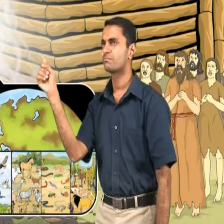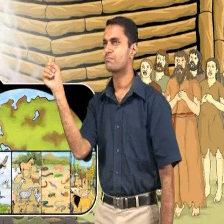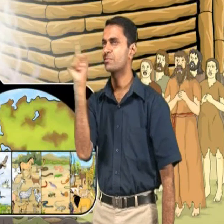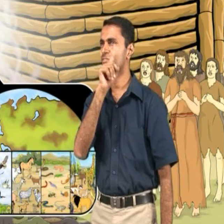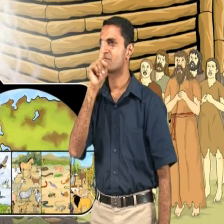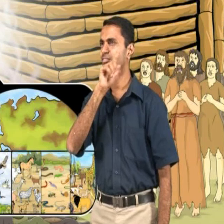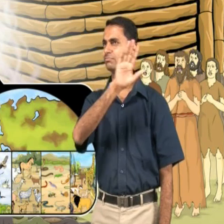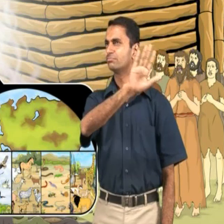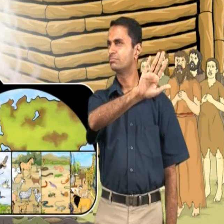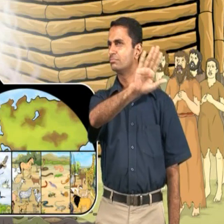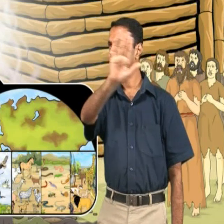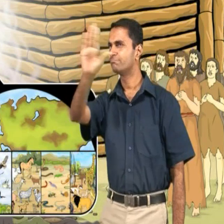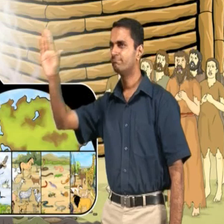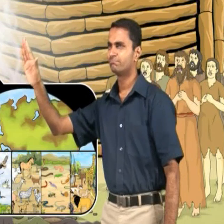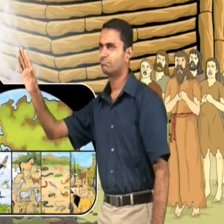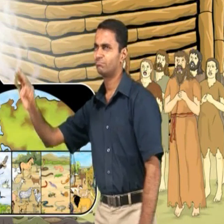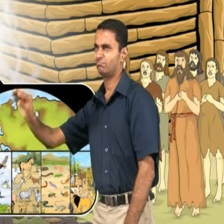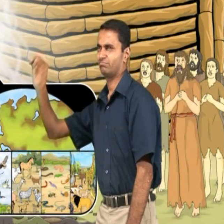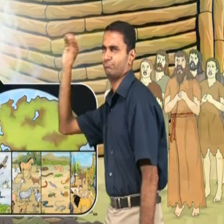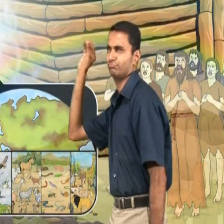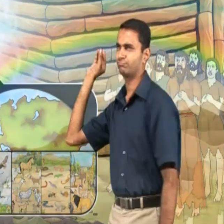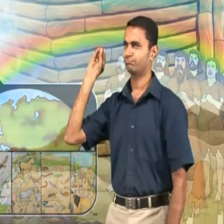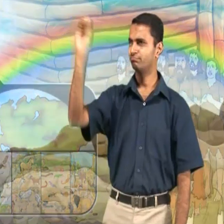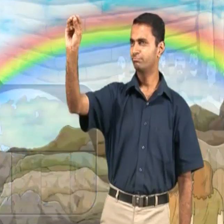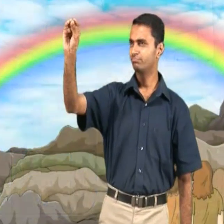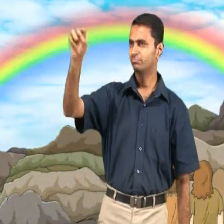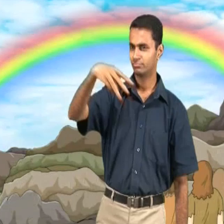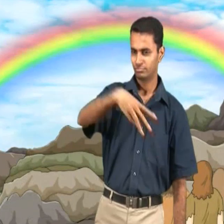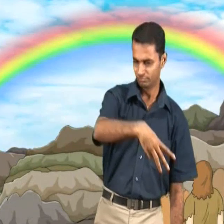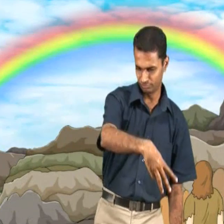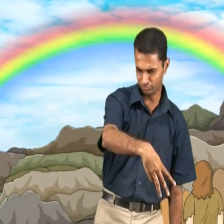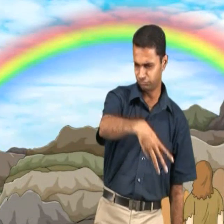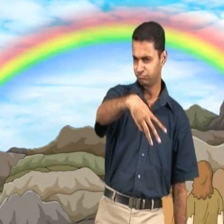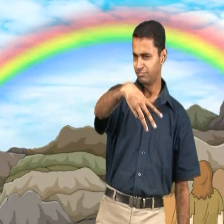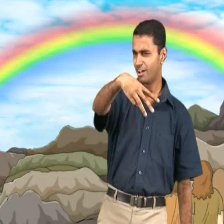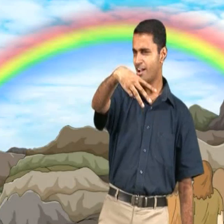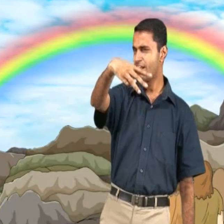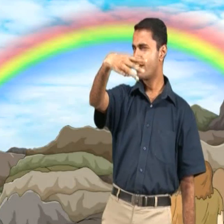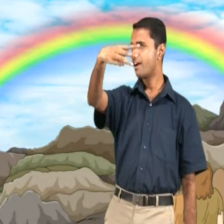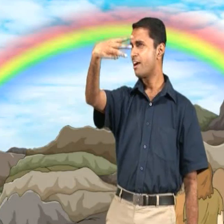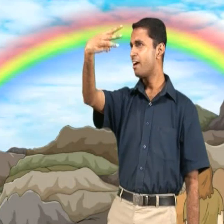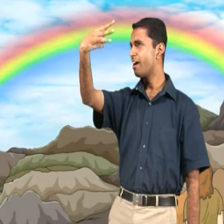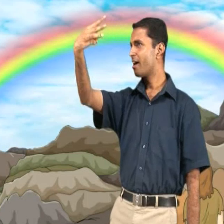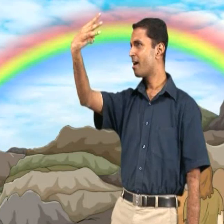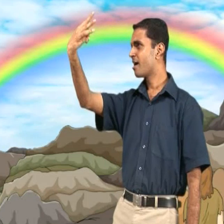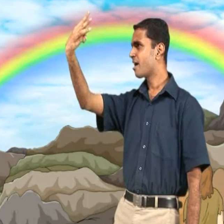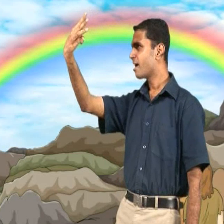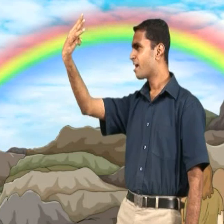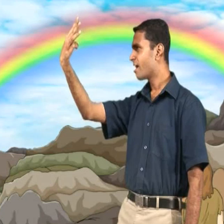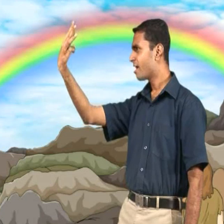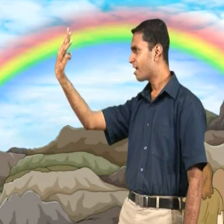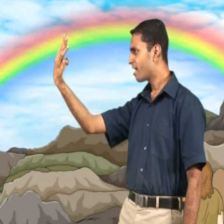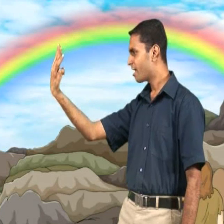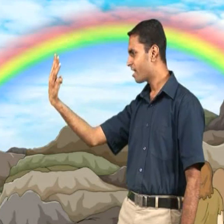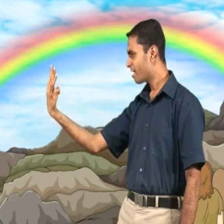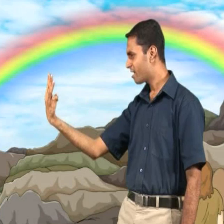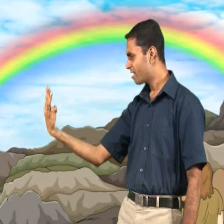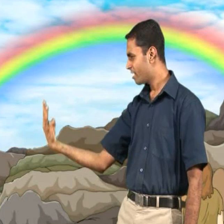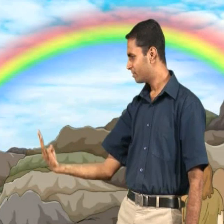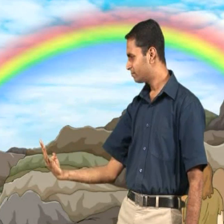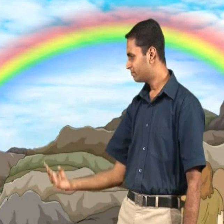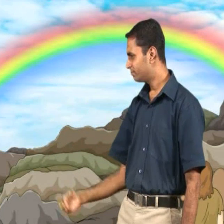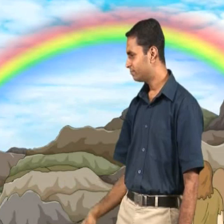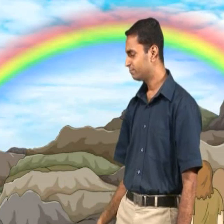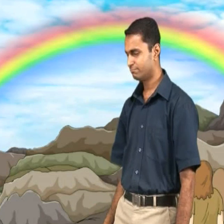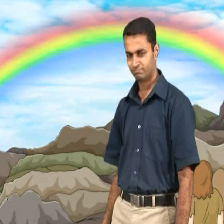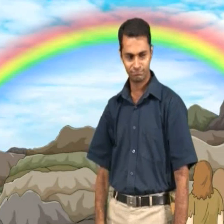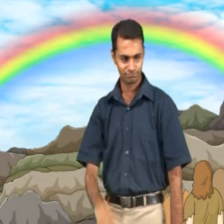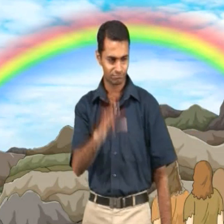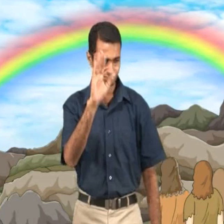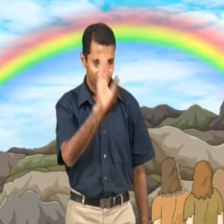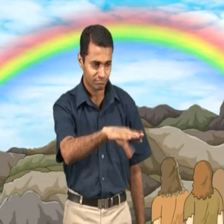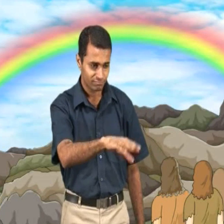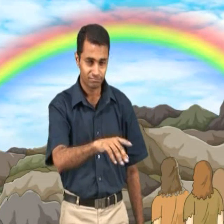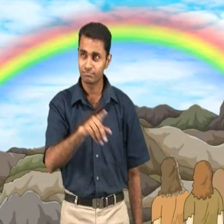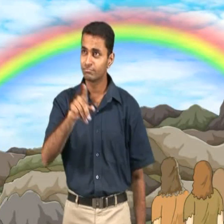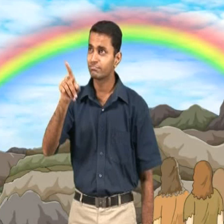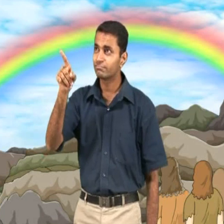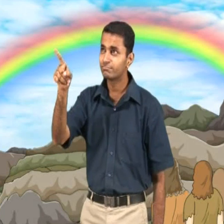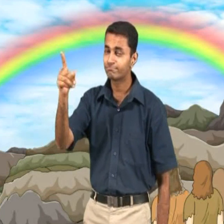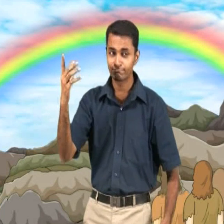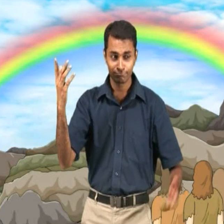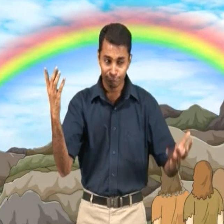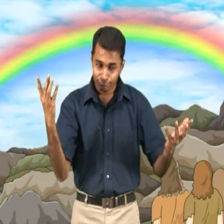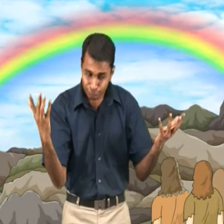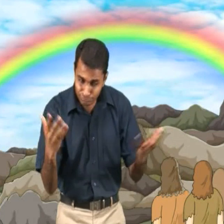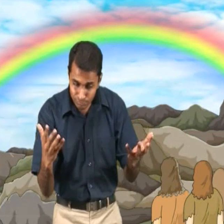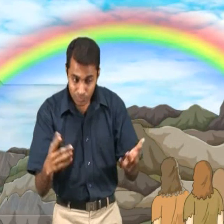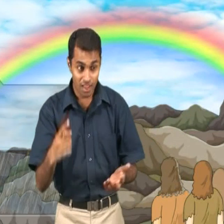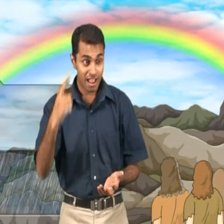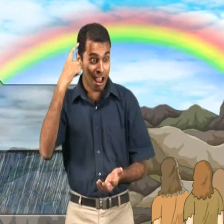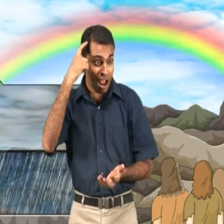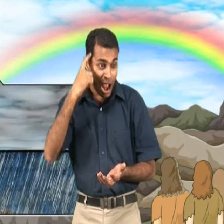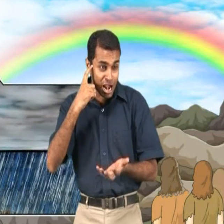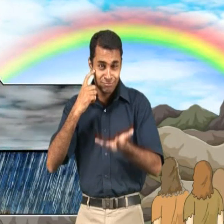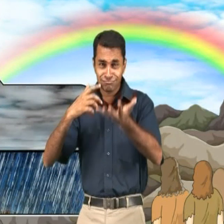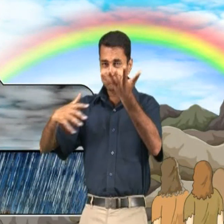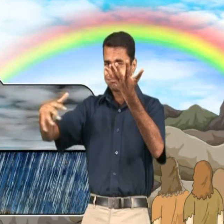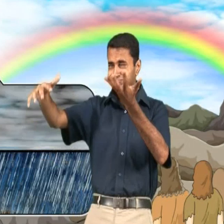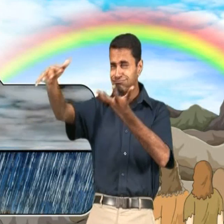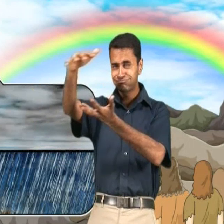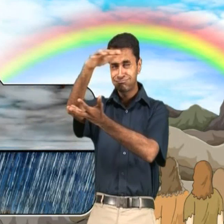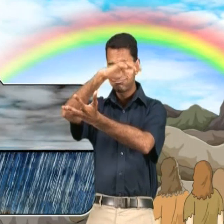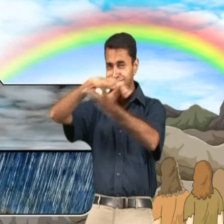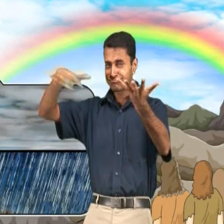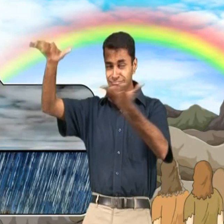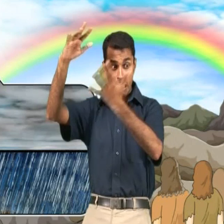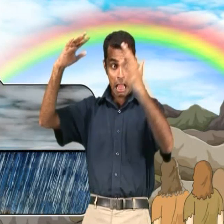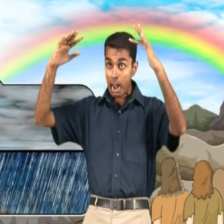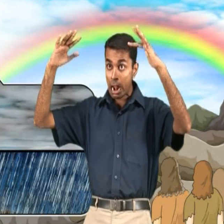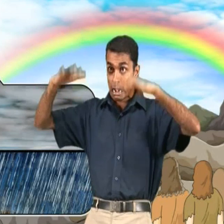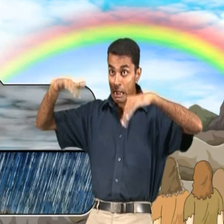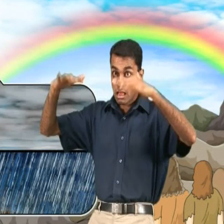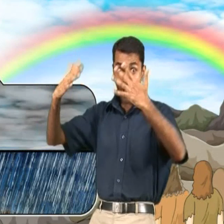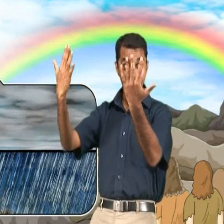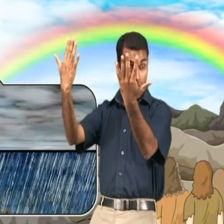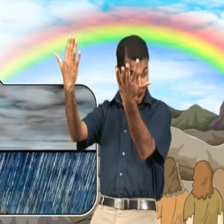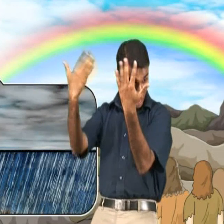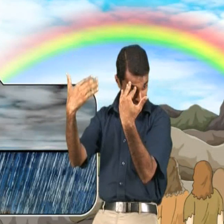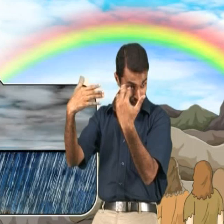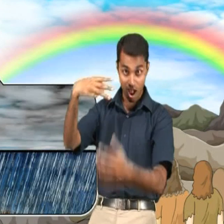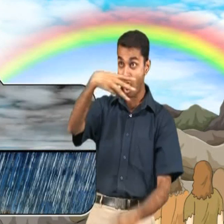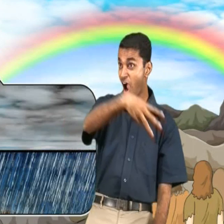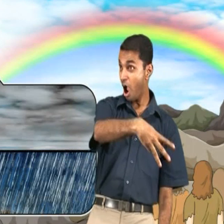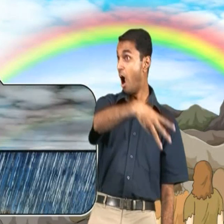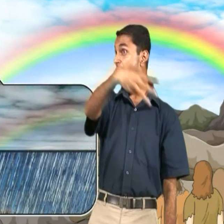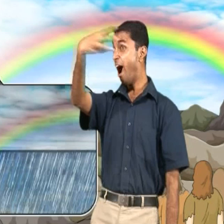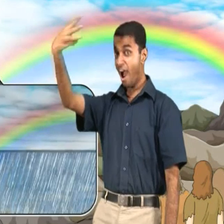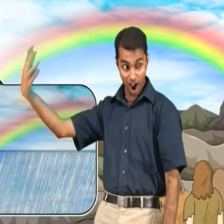And I establish My covenant with you: Never again will all life be cut off by the waters of a flood; never again will there be a flood to destroy the earth.”